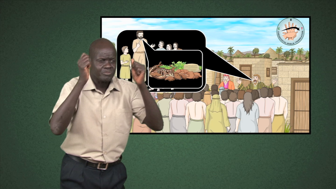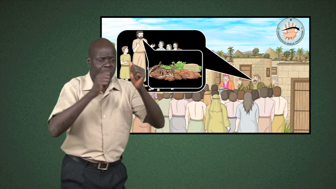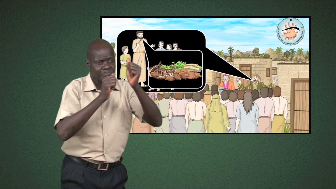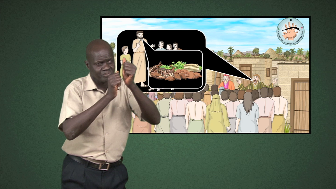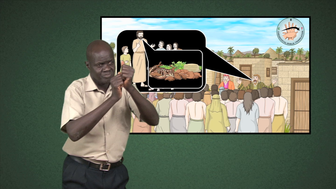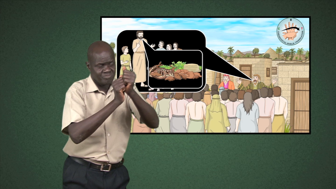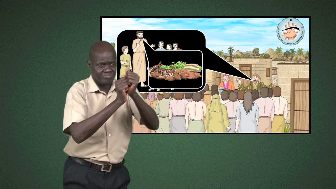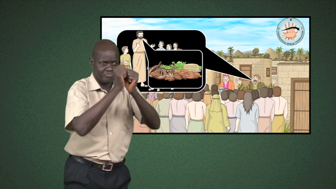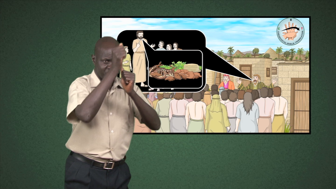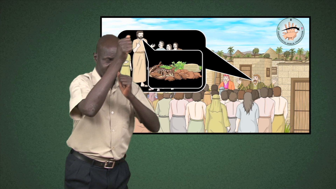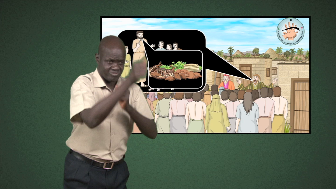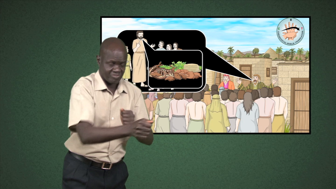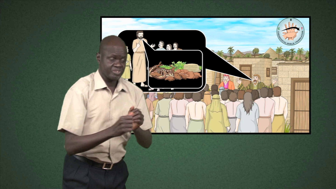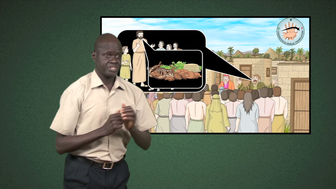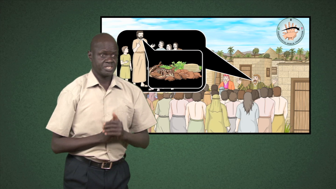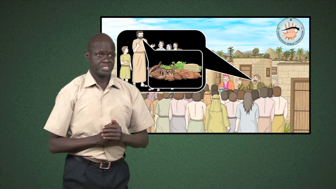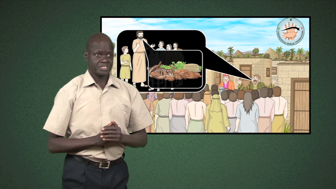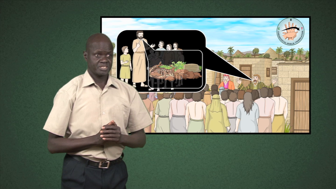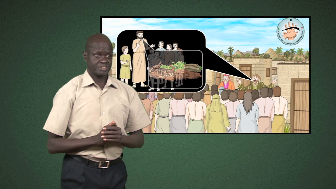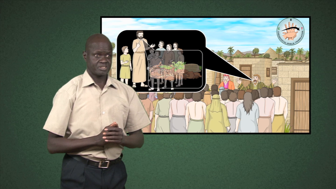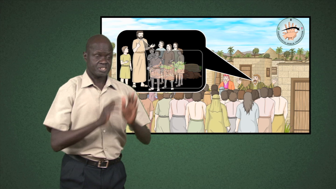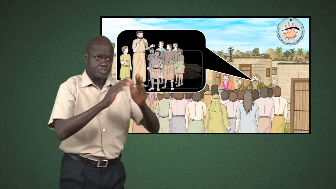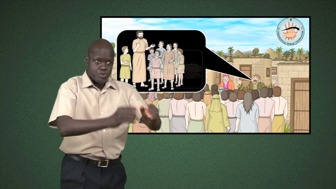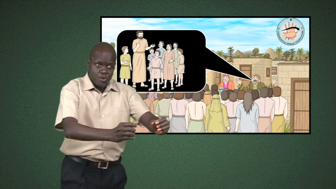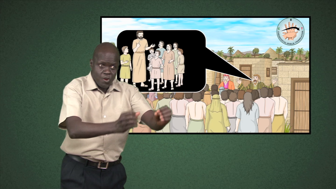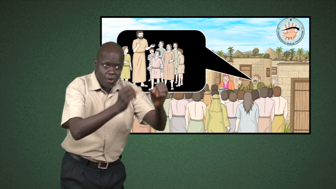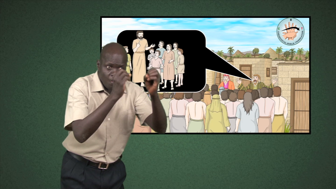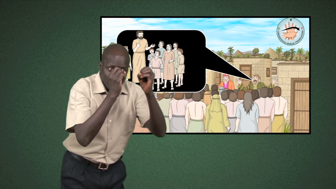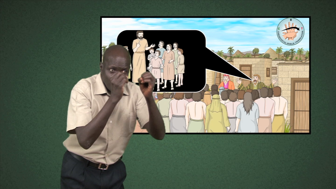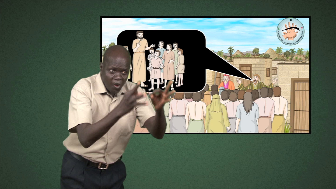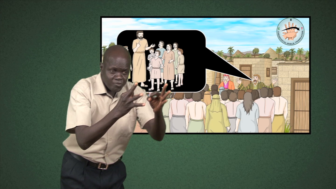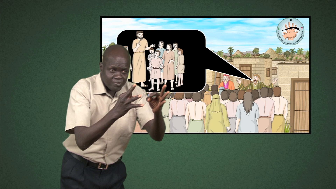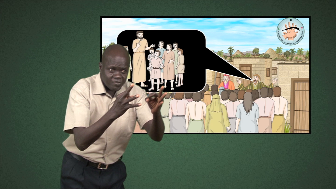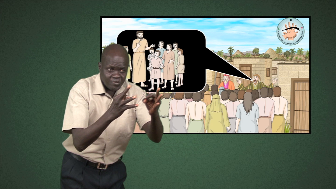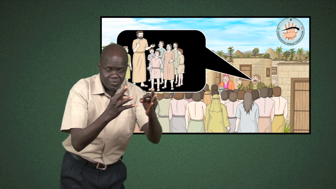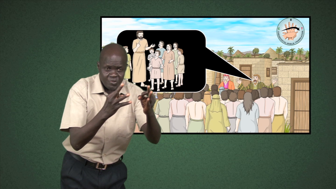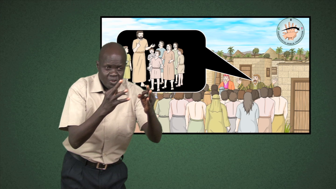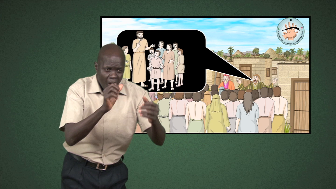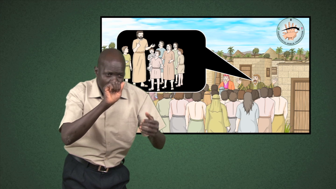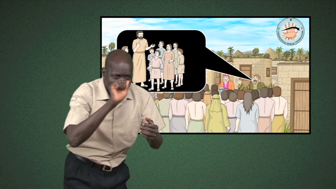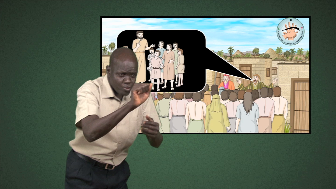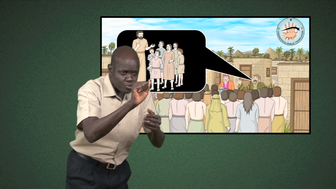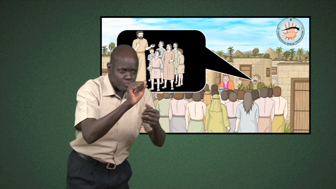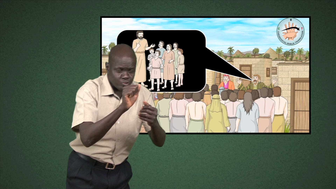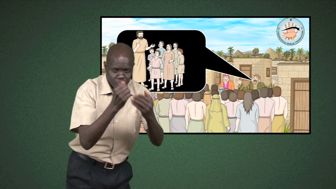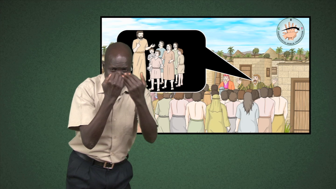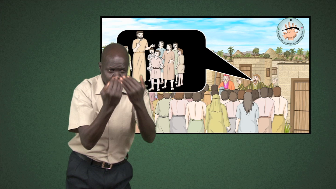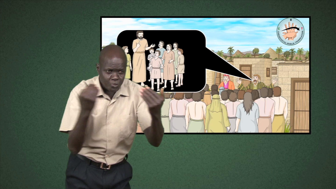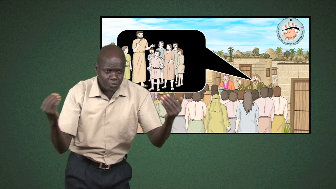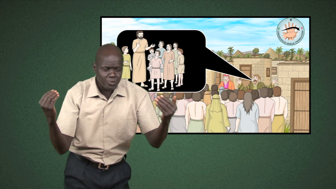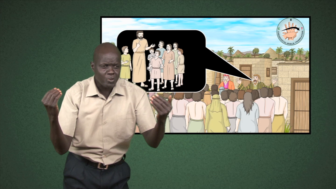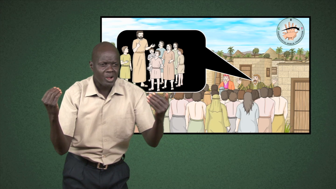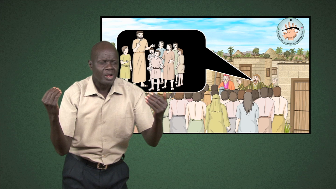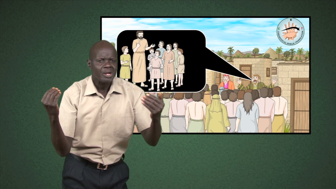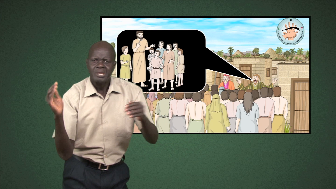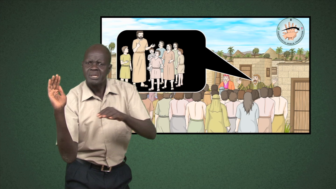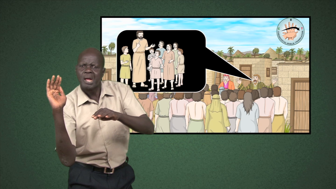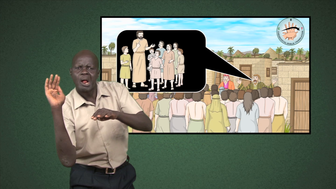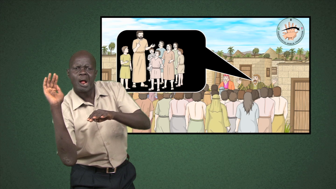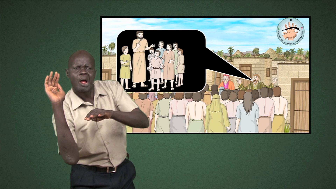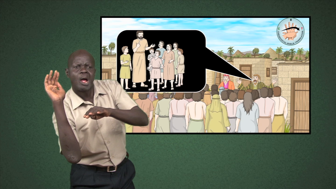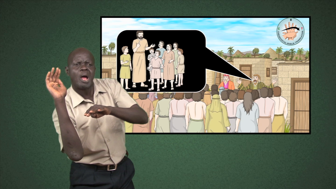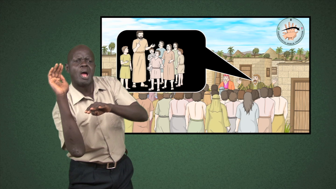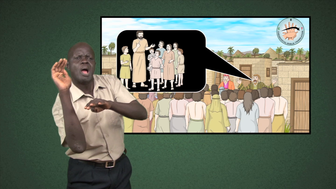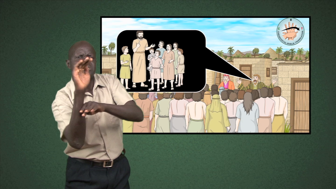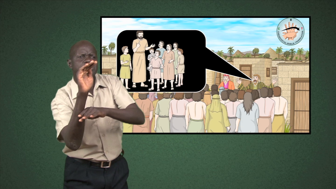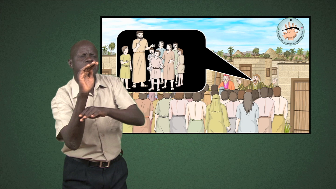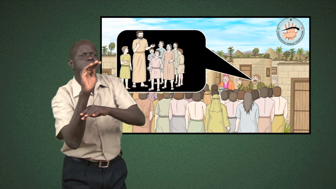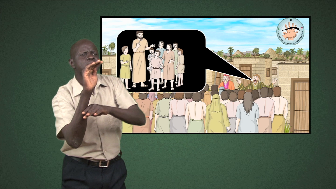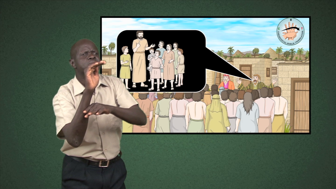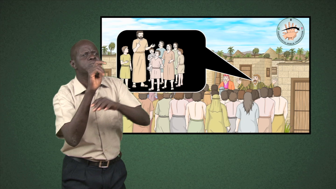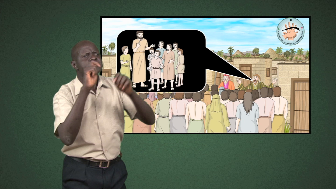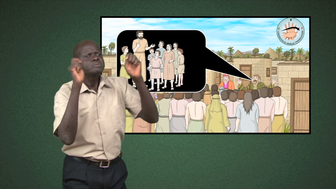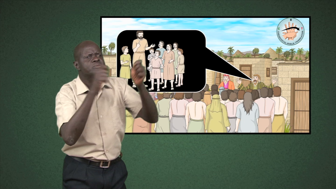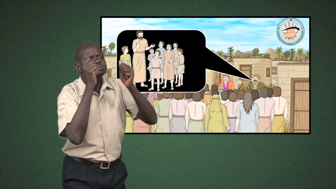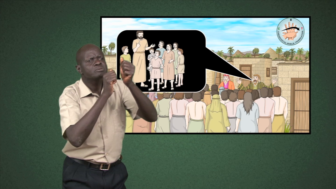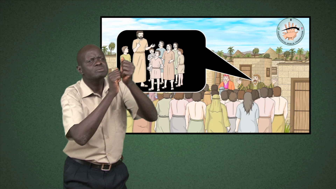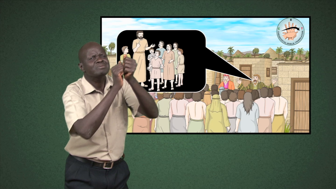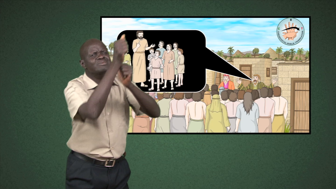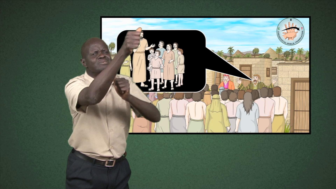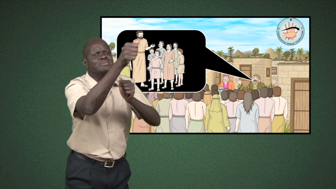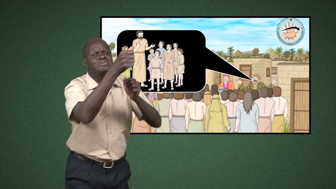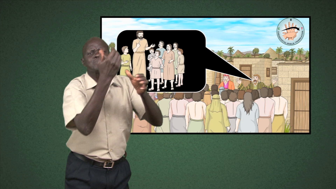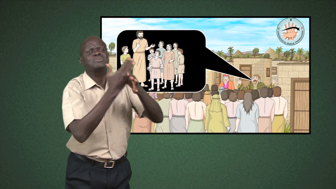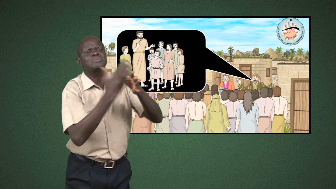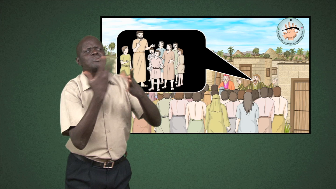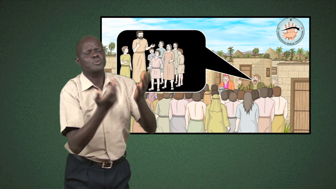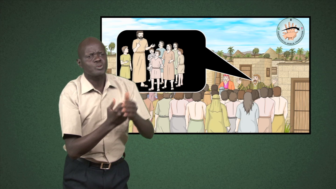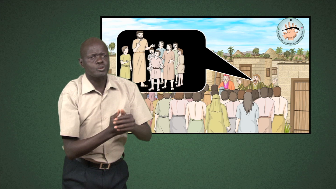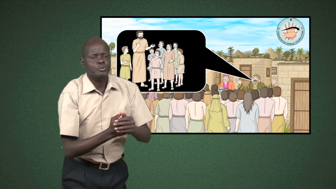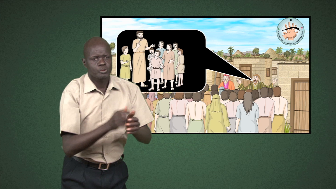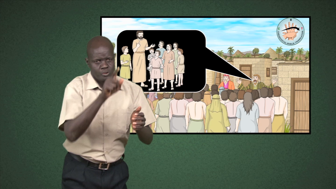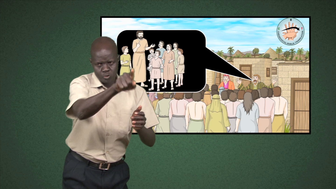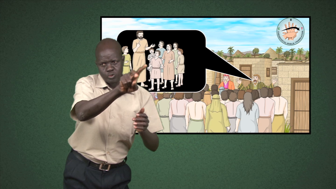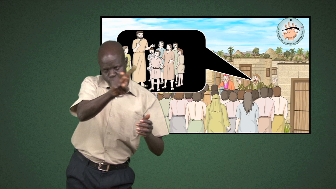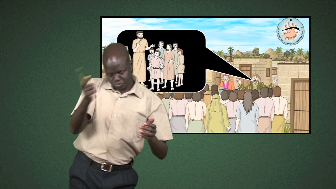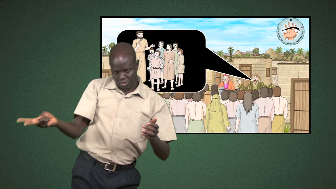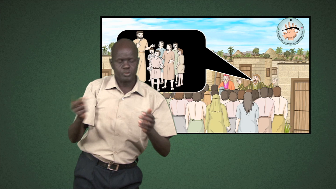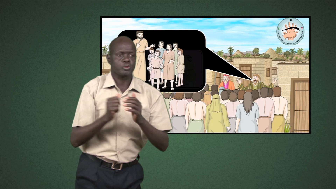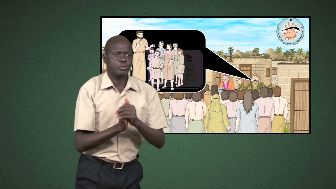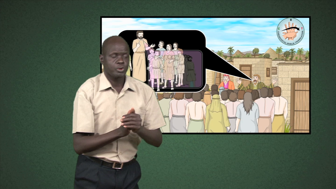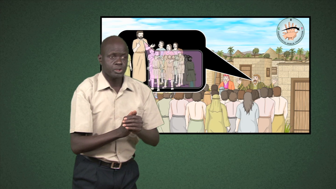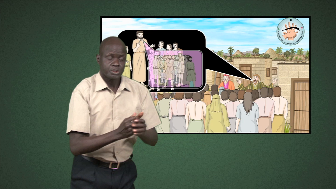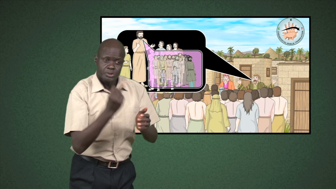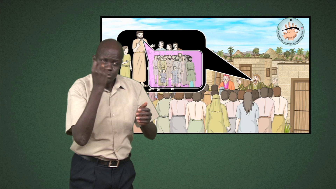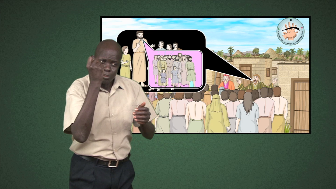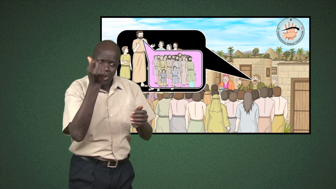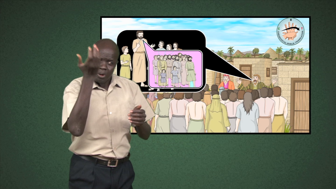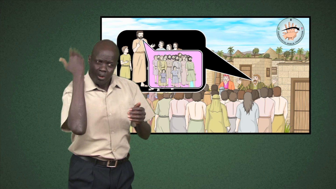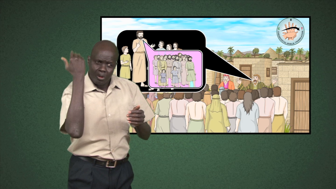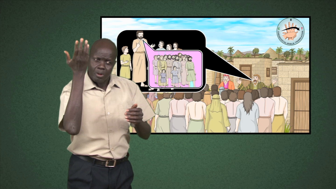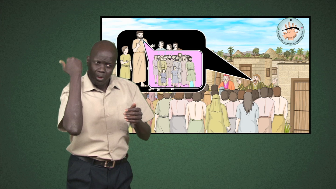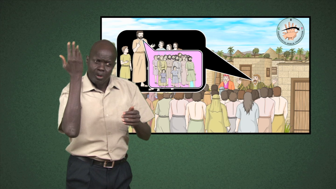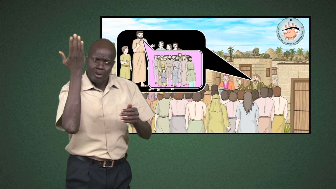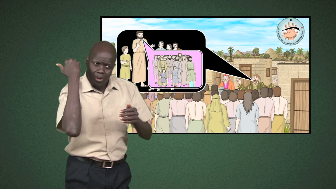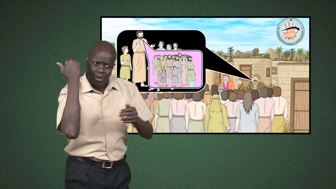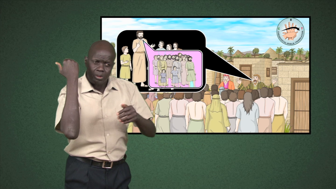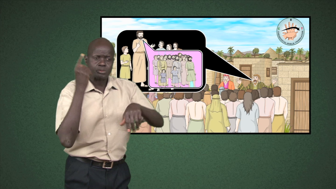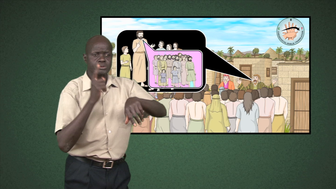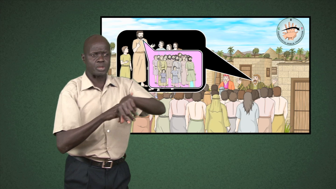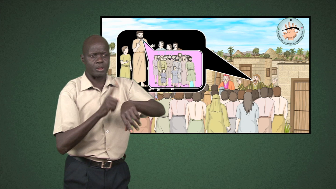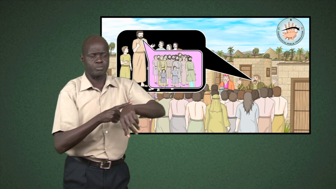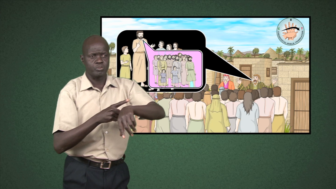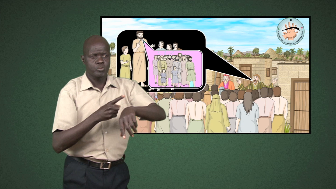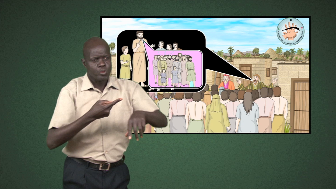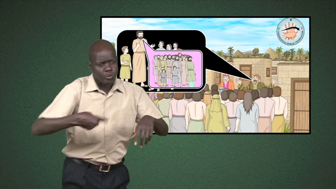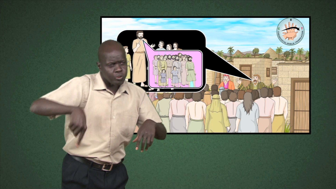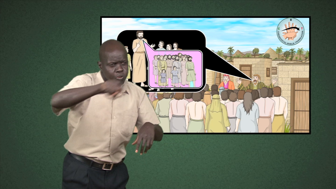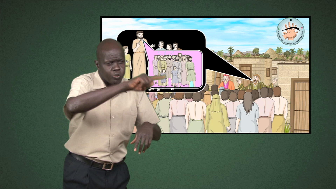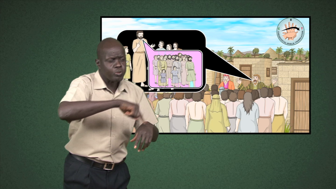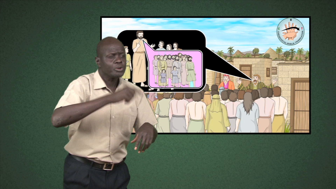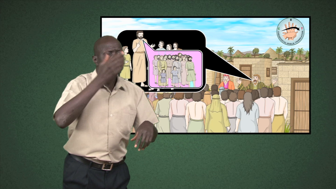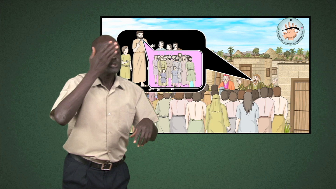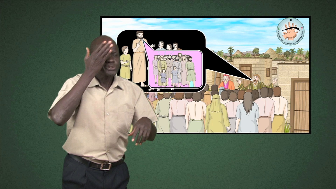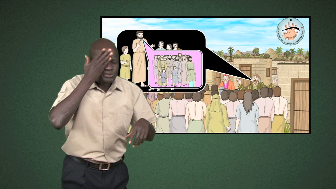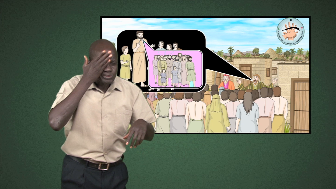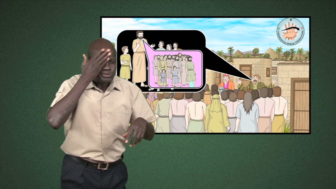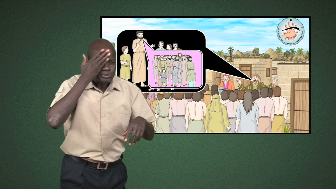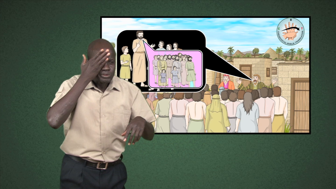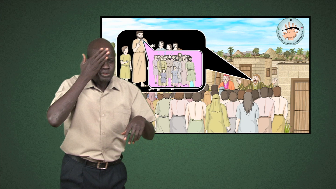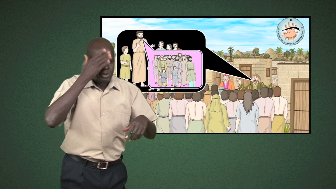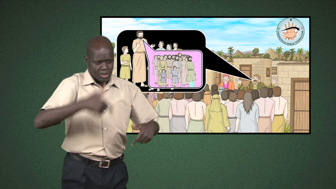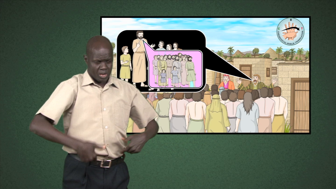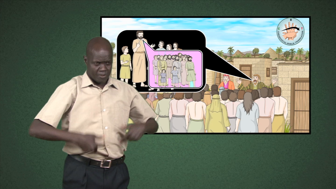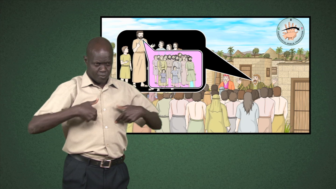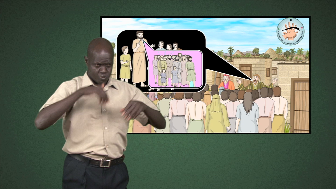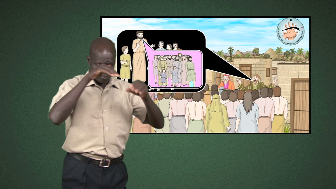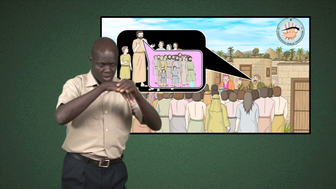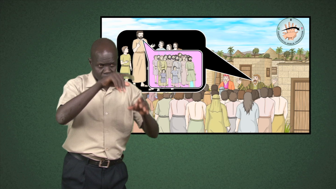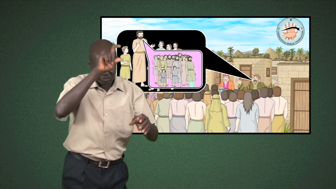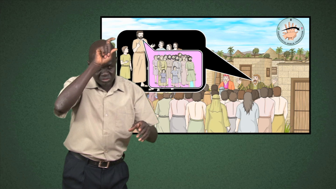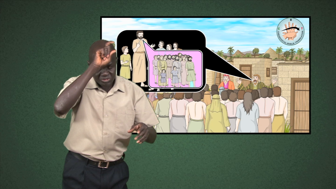When your children ask you, ‘What does this service mean to you?’